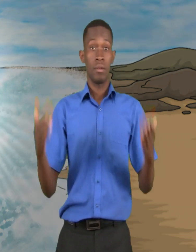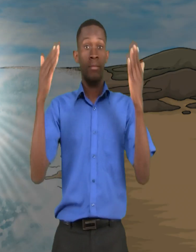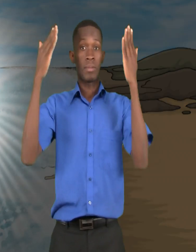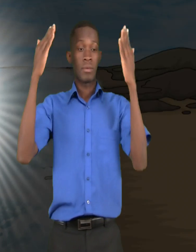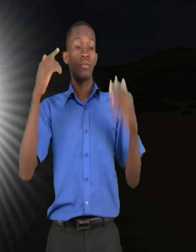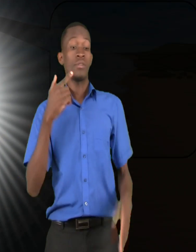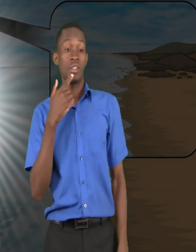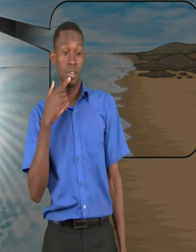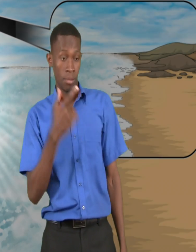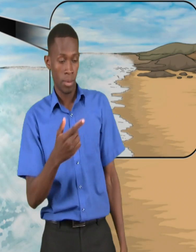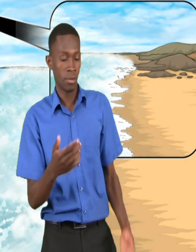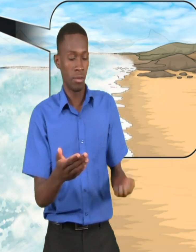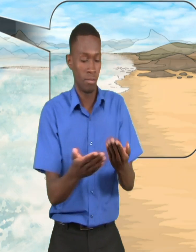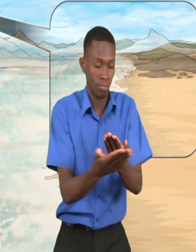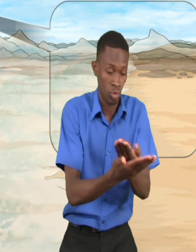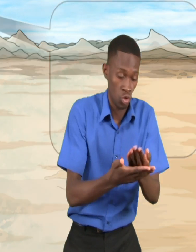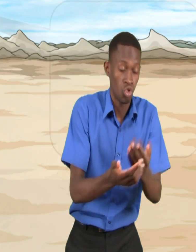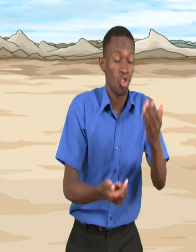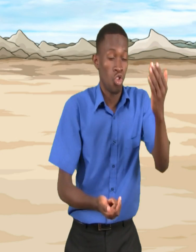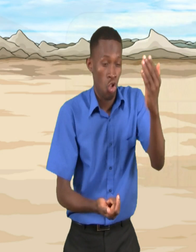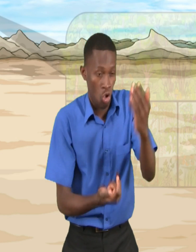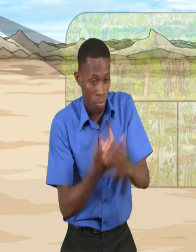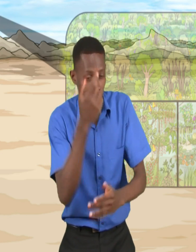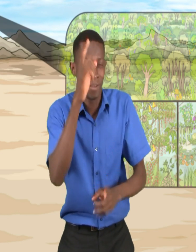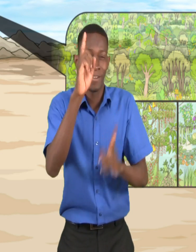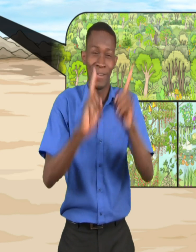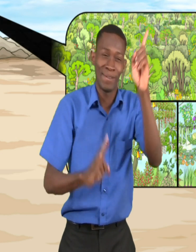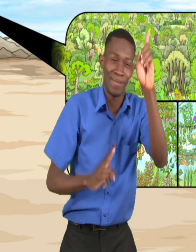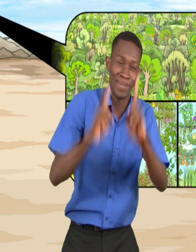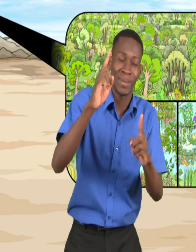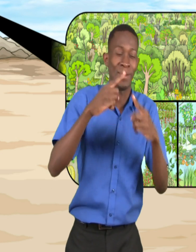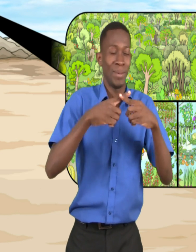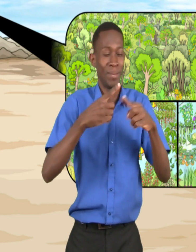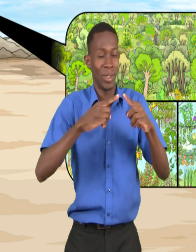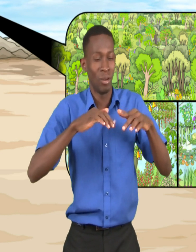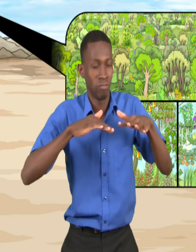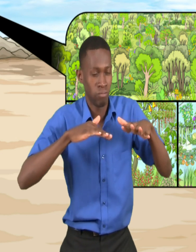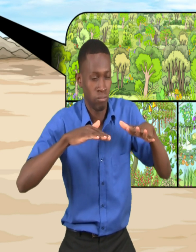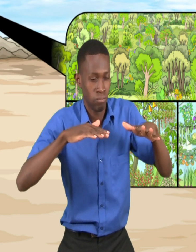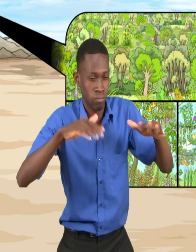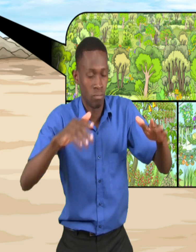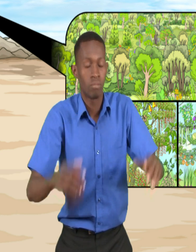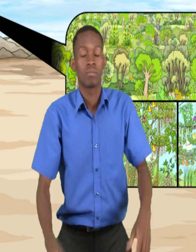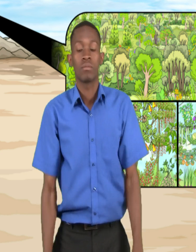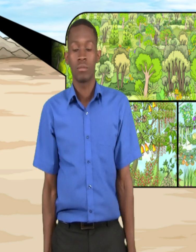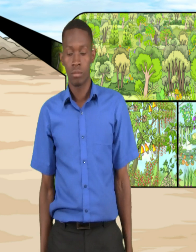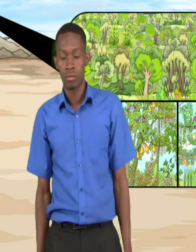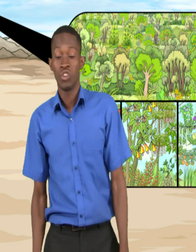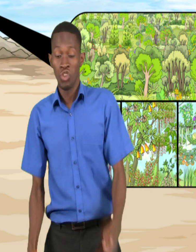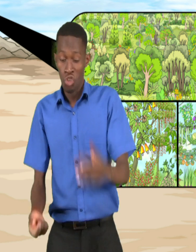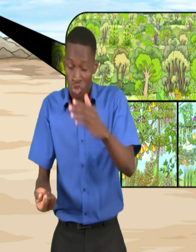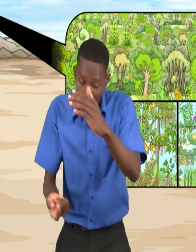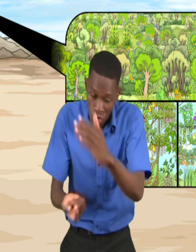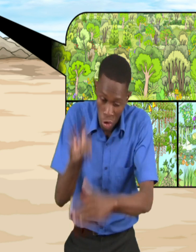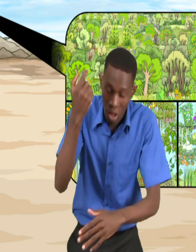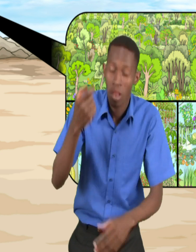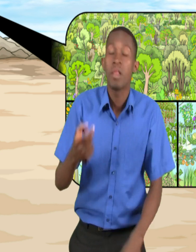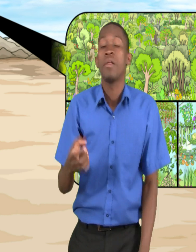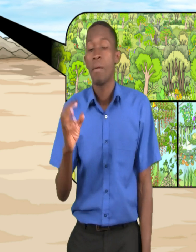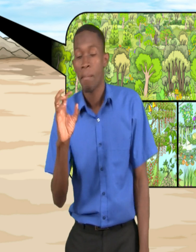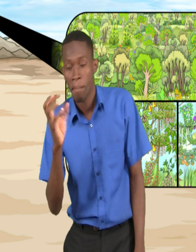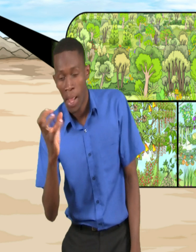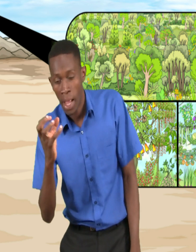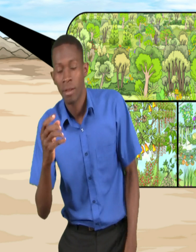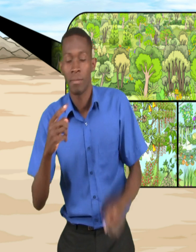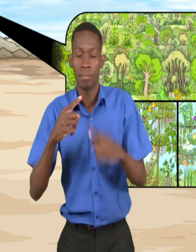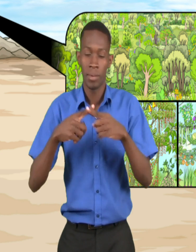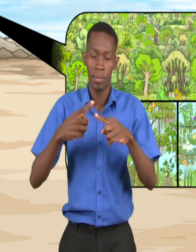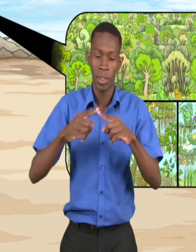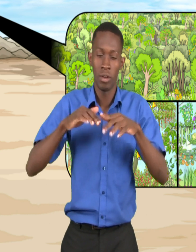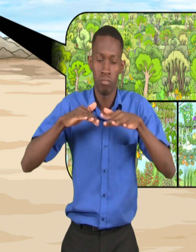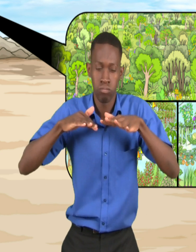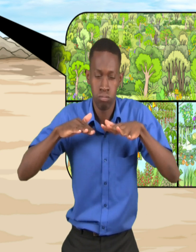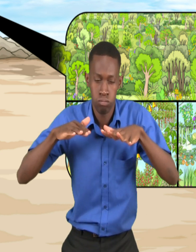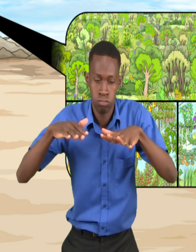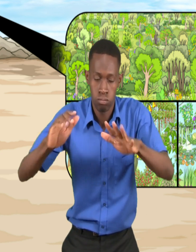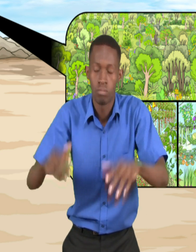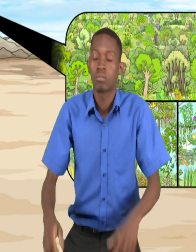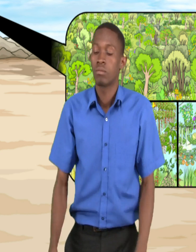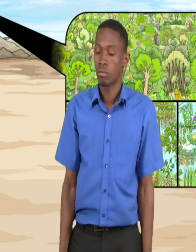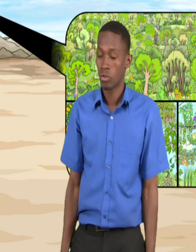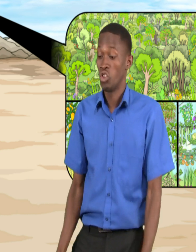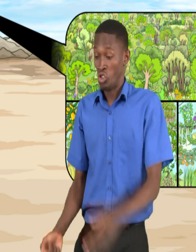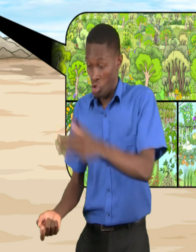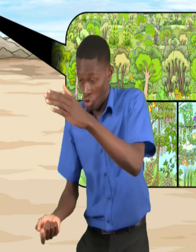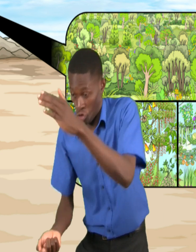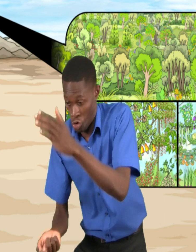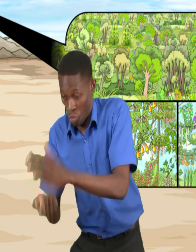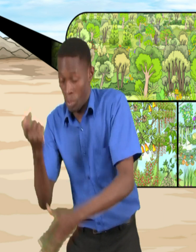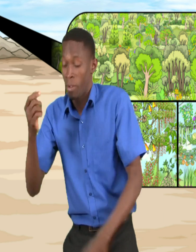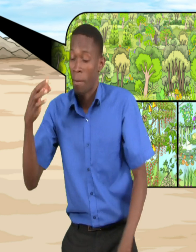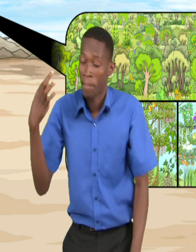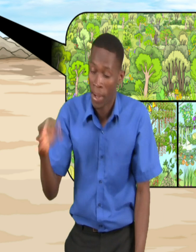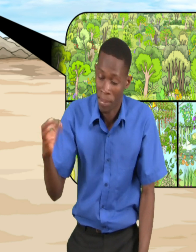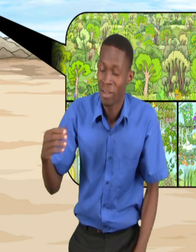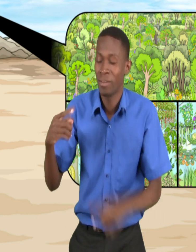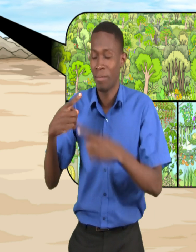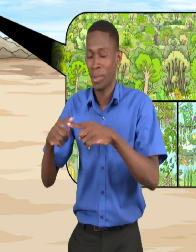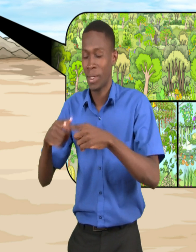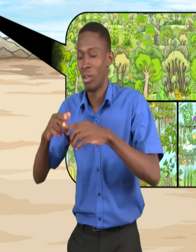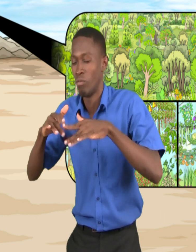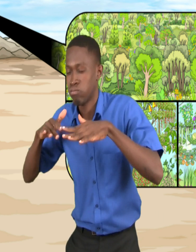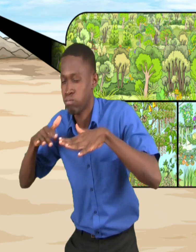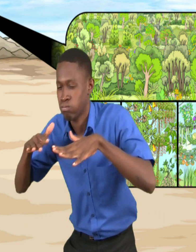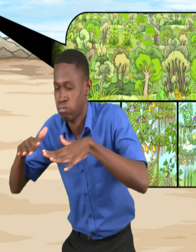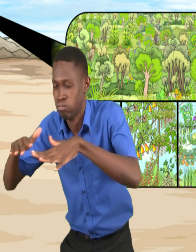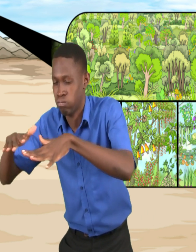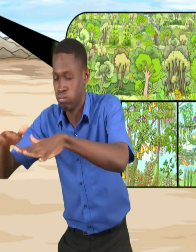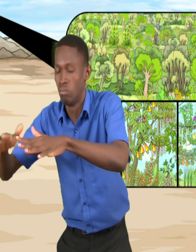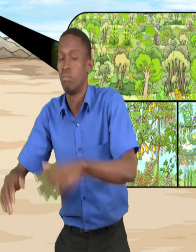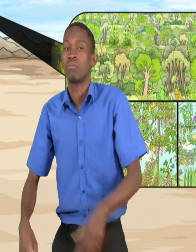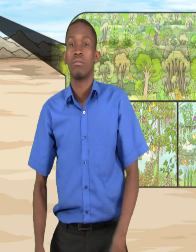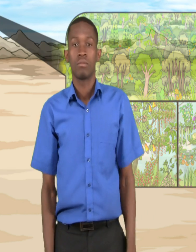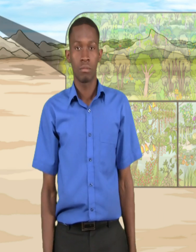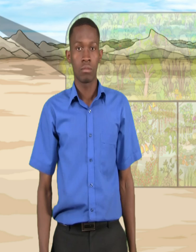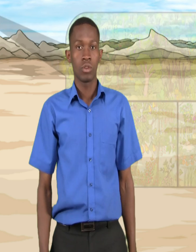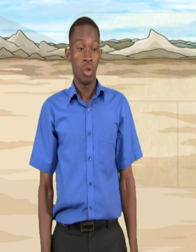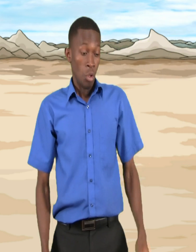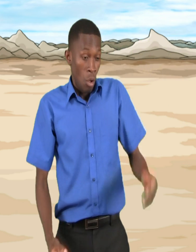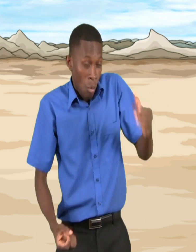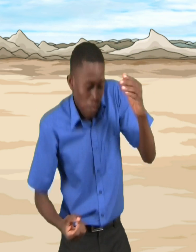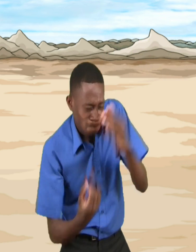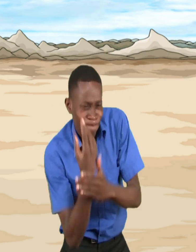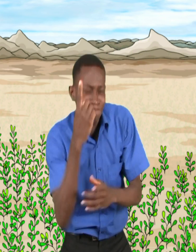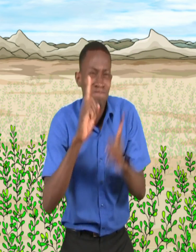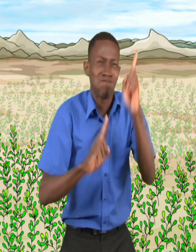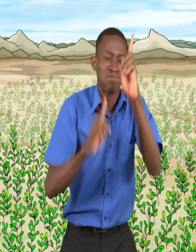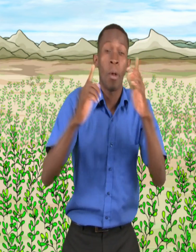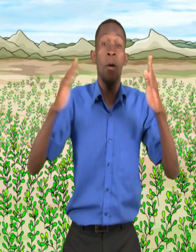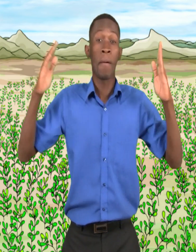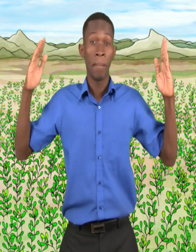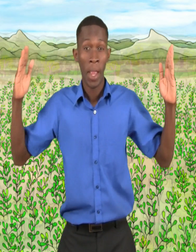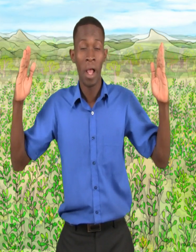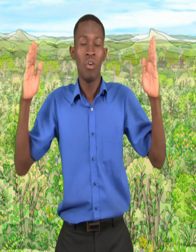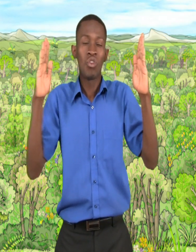Then God said, “Let the earth bring forth vegetation: seed-bearing plants and fruit trees, each bearing fruit with seed according to its kind.” And it was so.